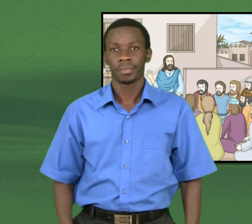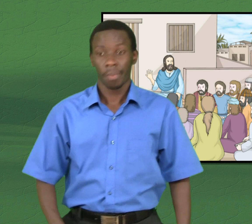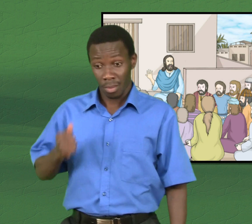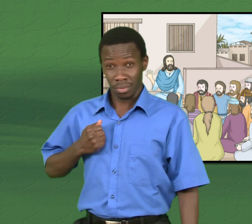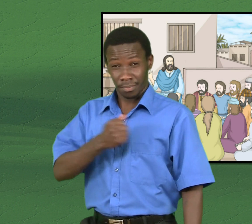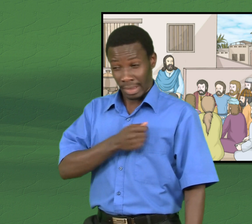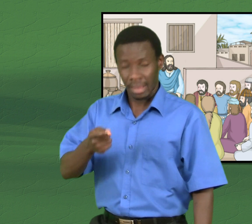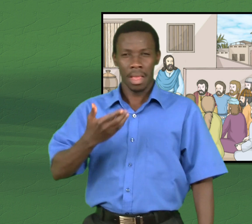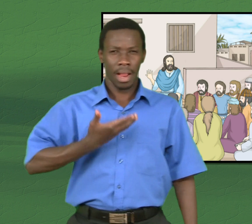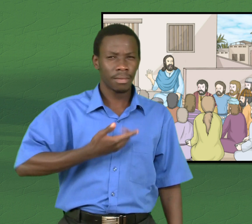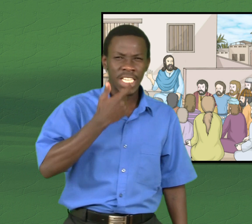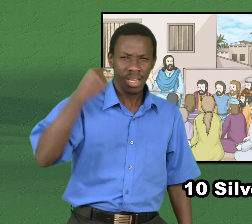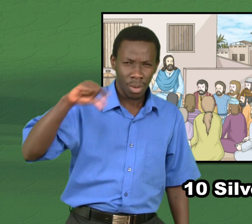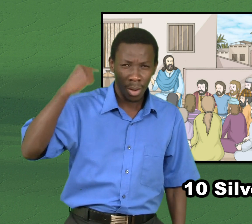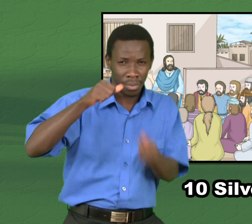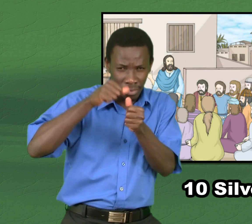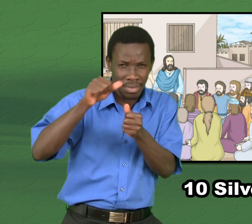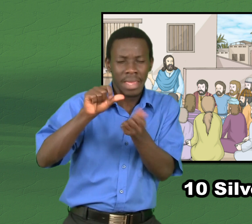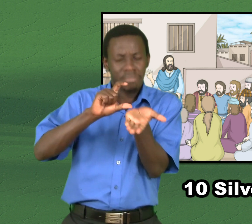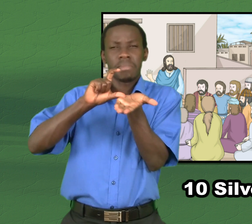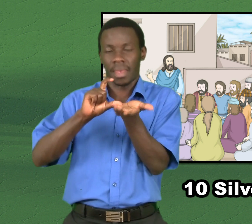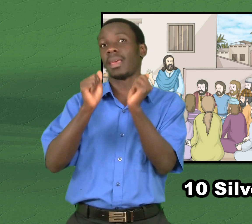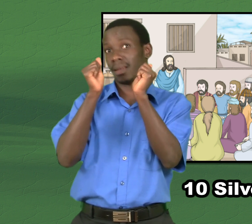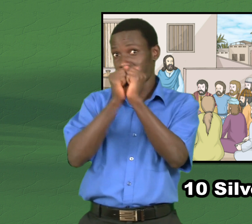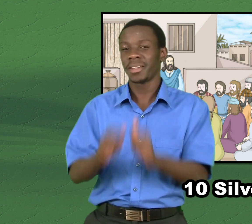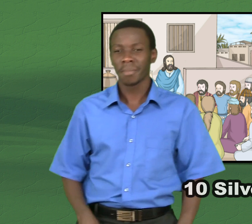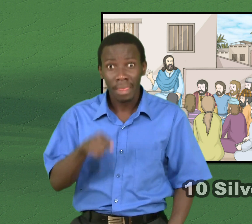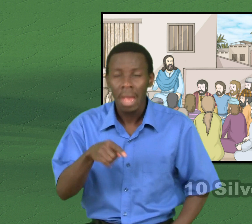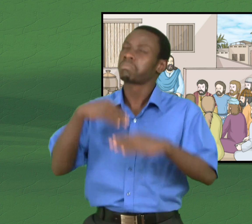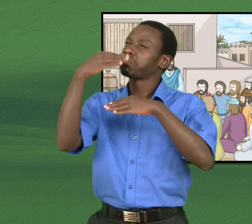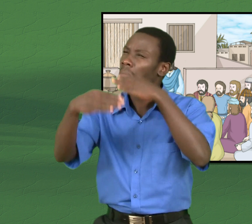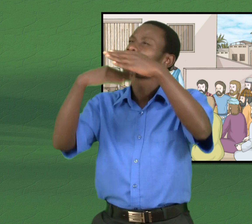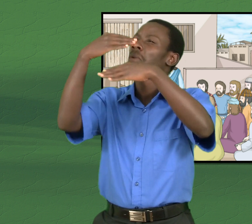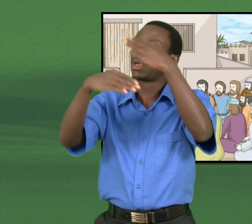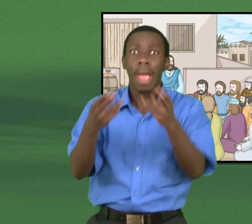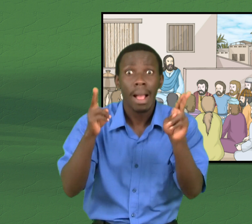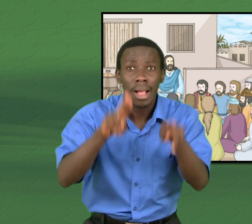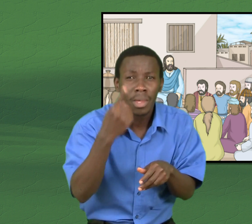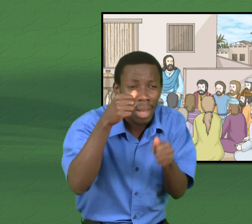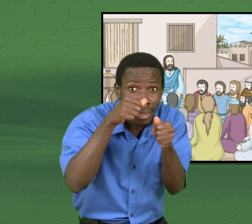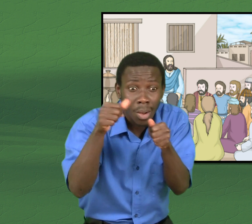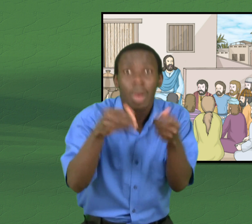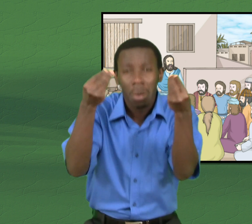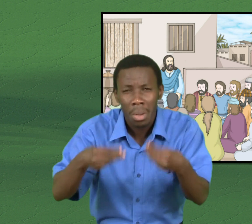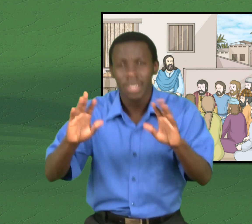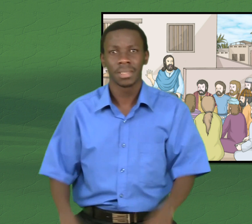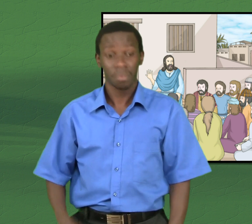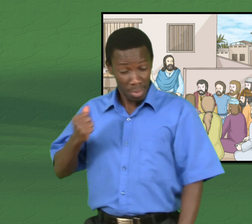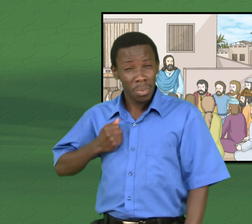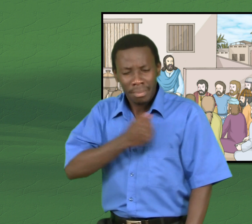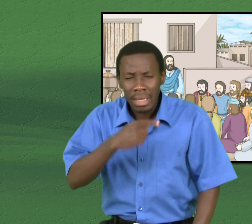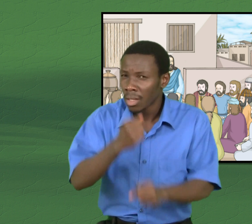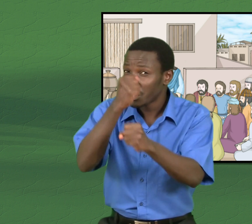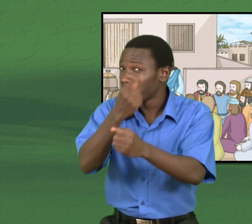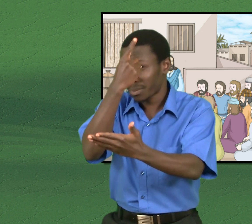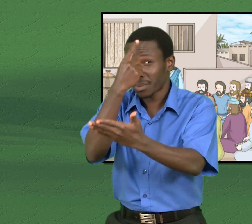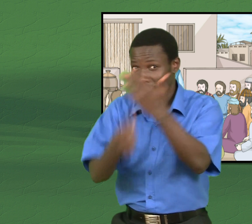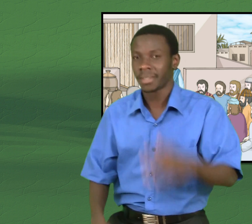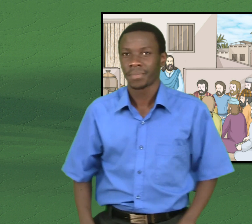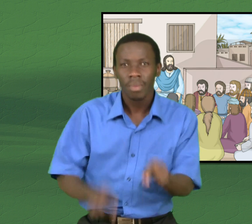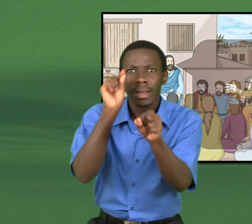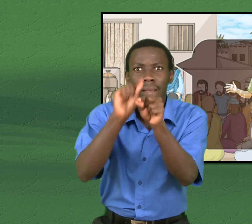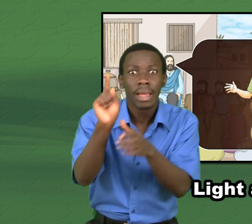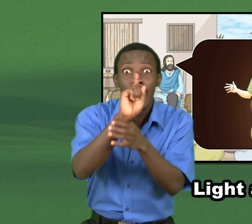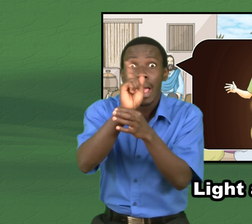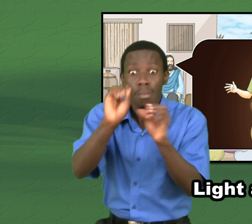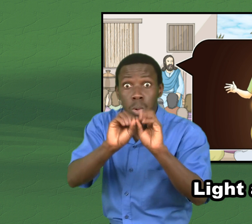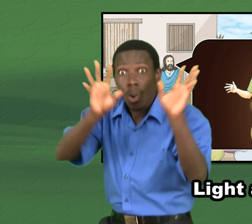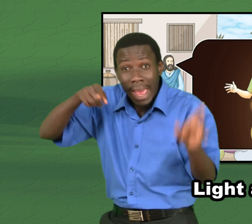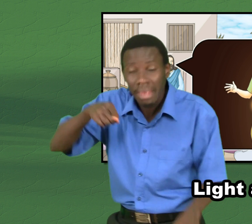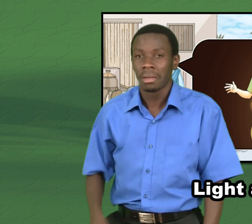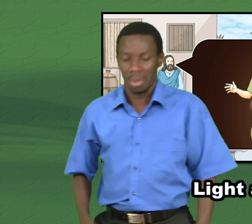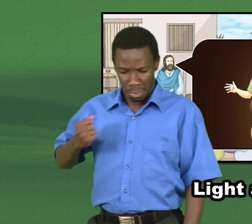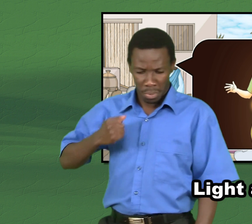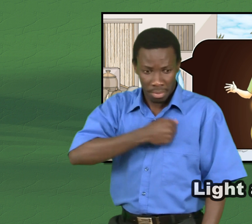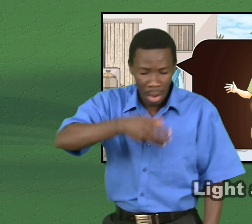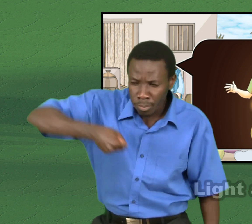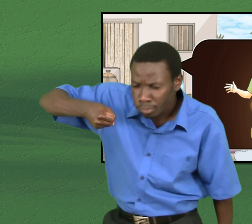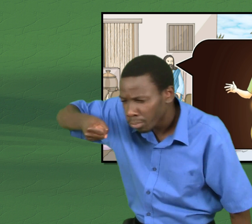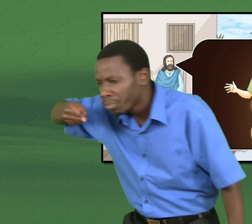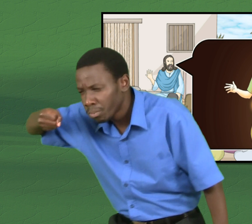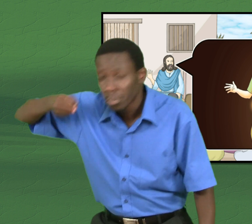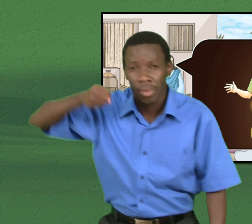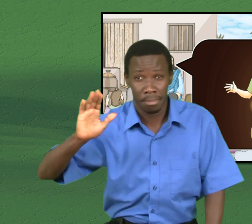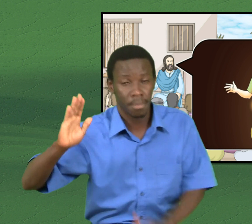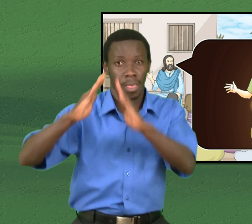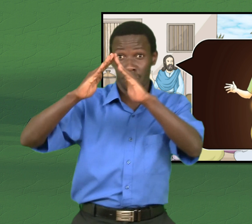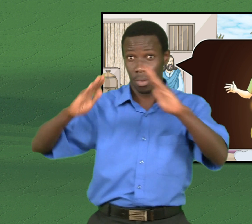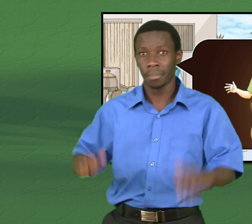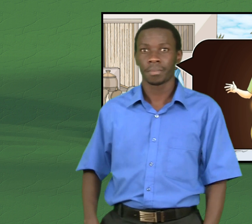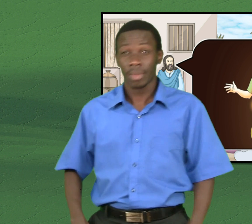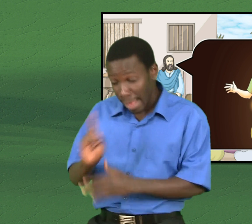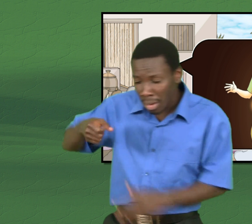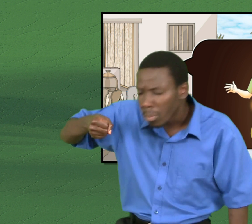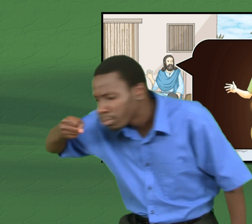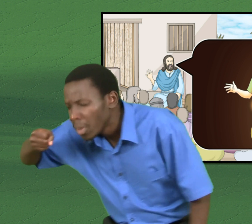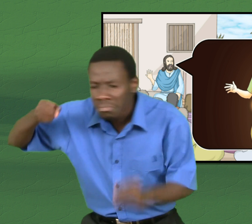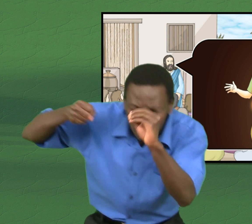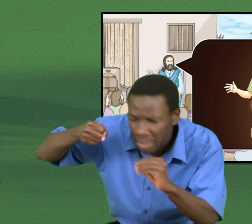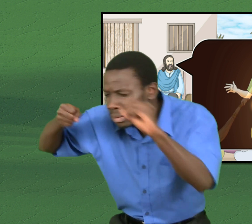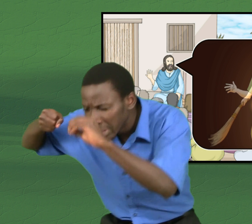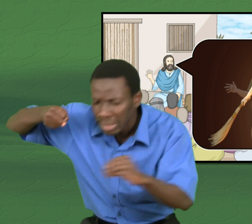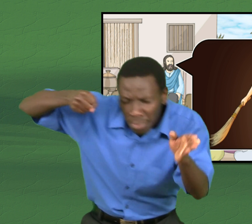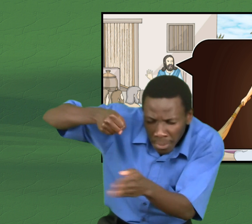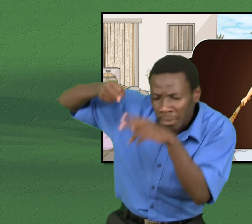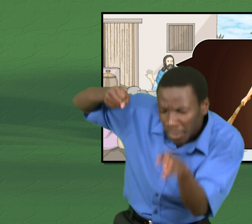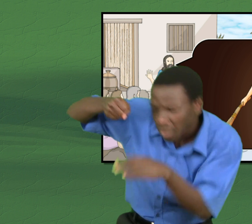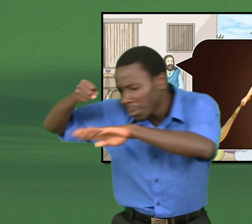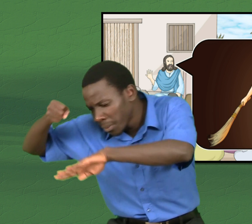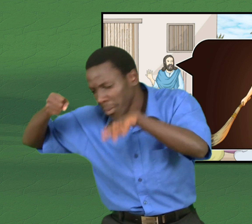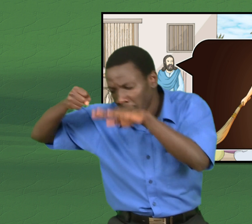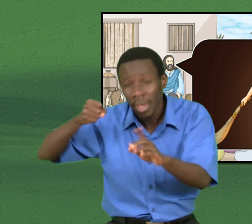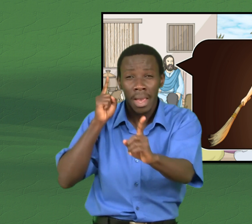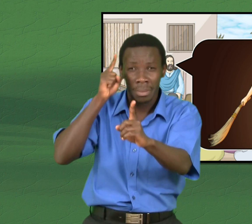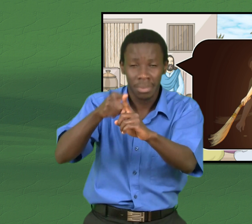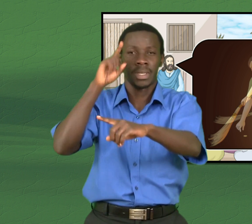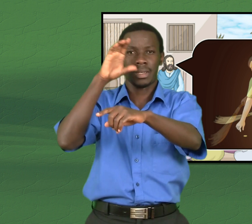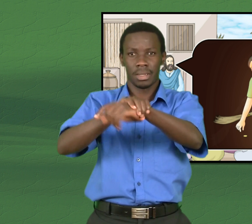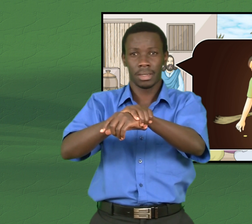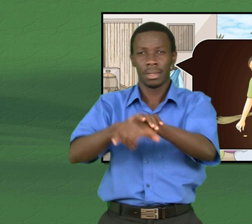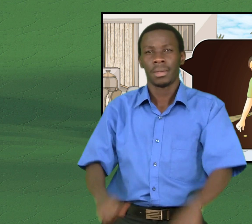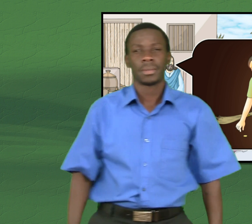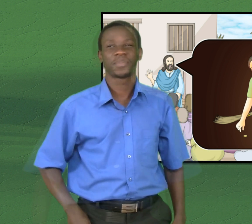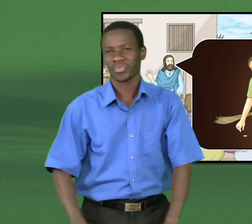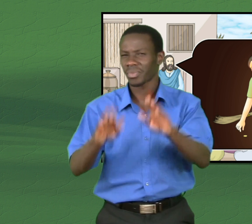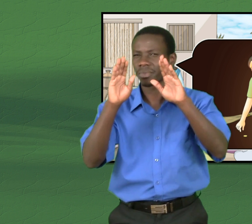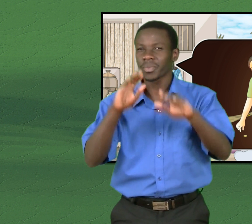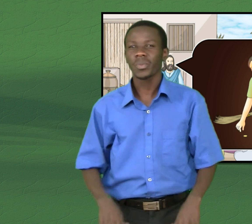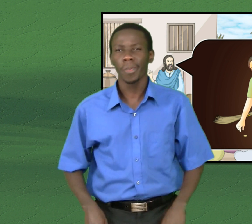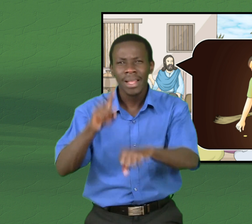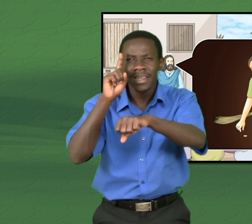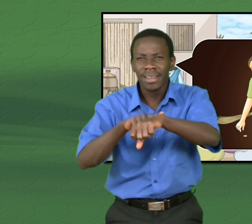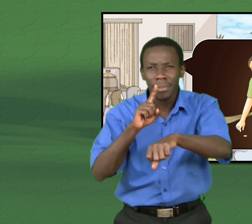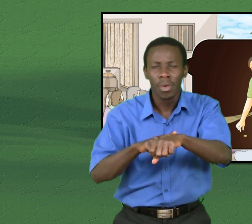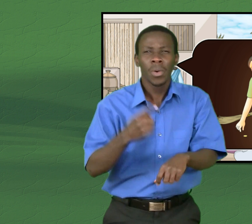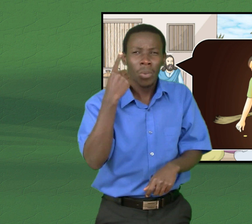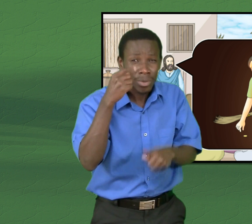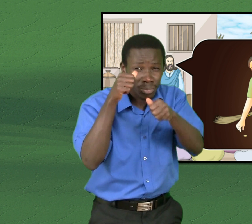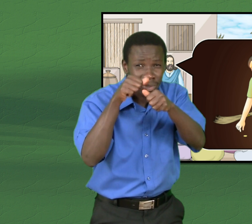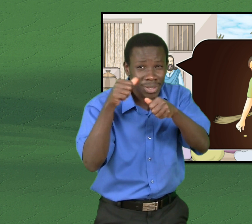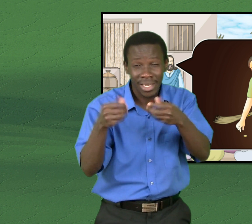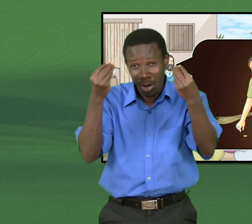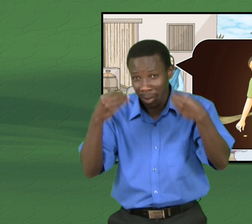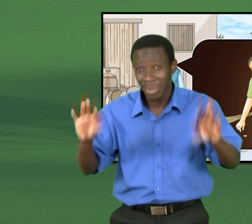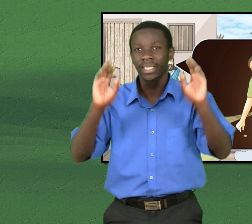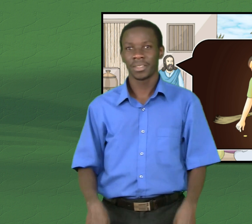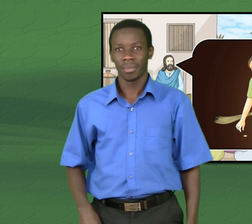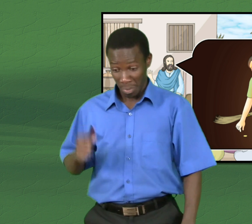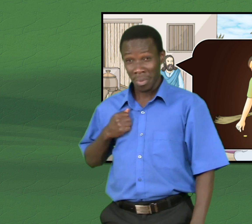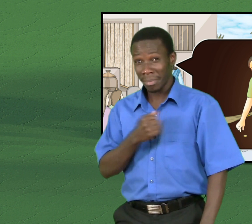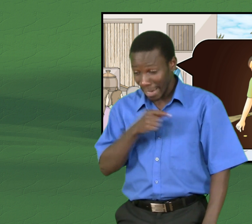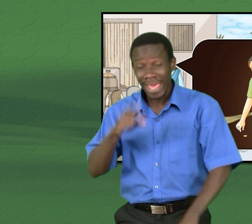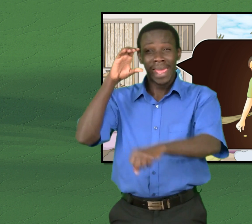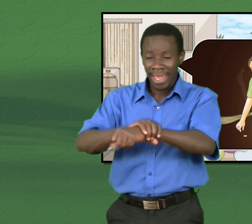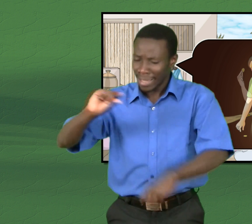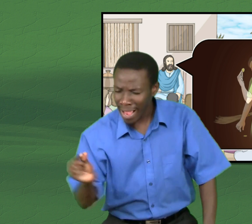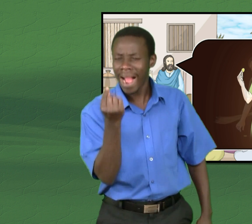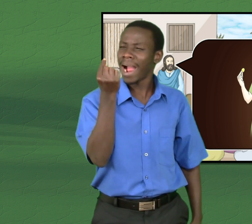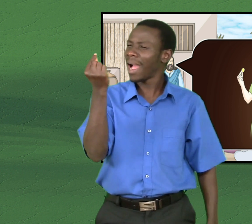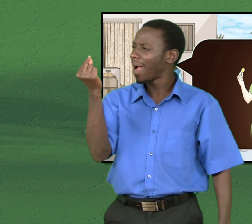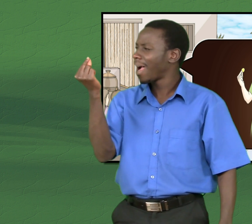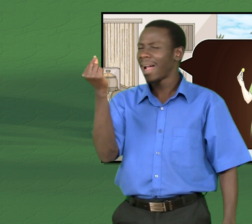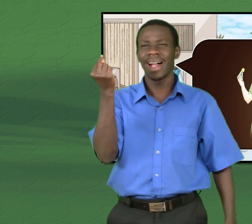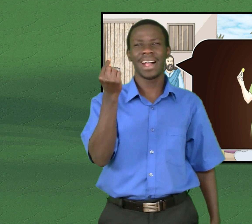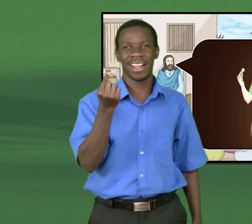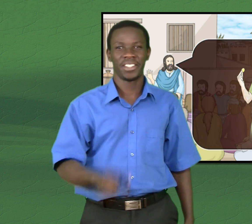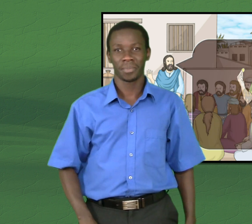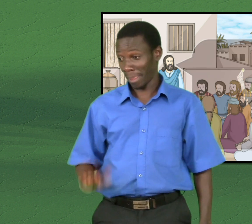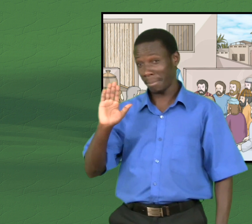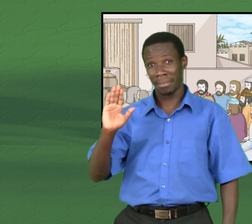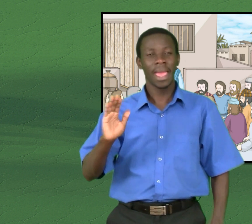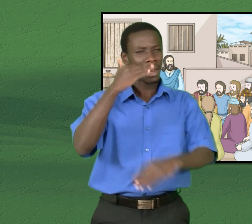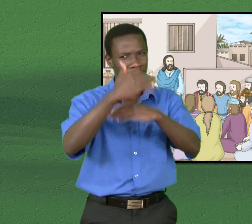And when she finds it, she calls together her friends and neighbors to say, ‘Rejoice with me, for I have found my lost coin.’